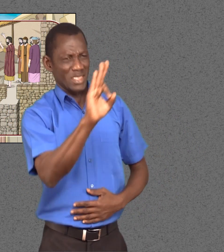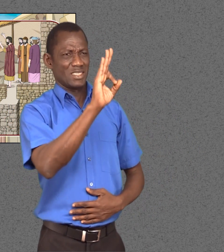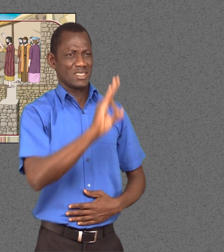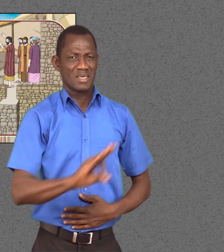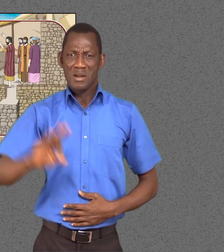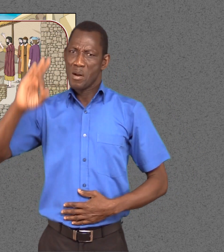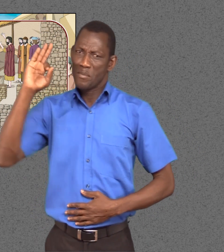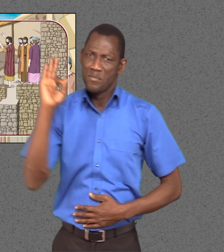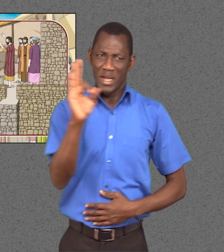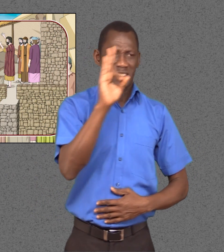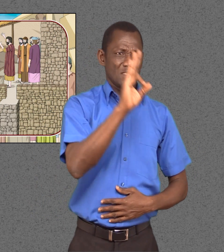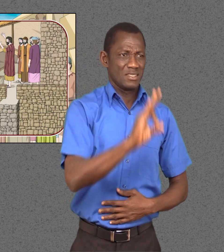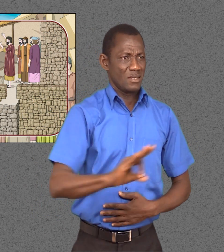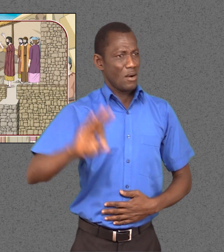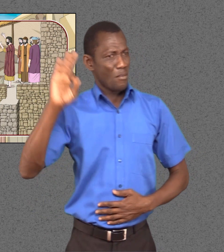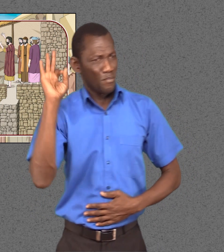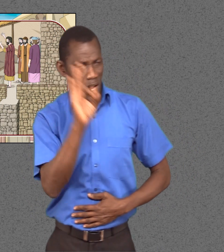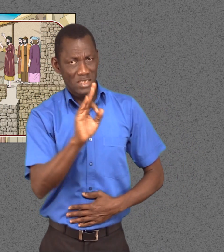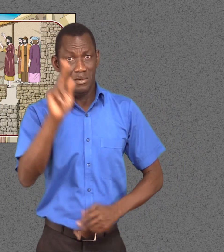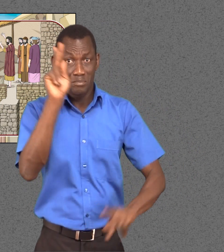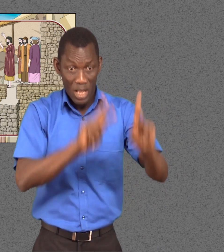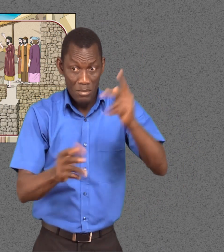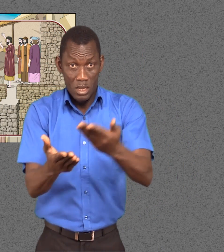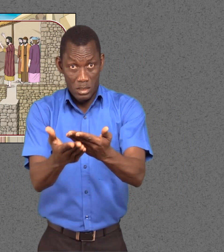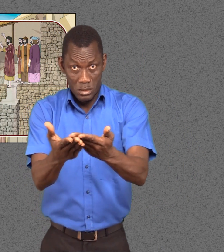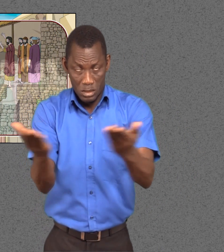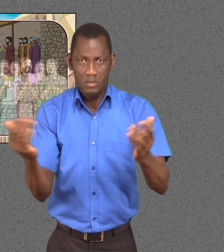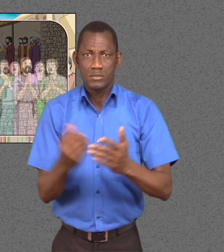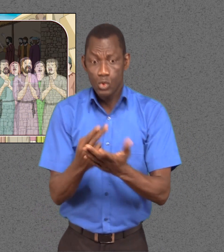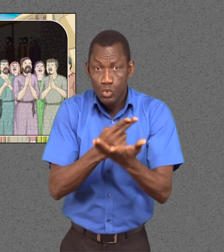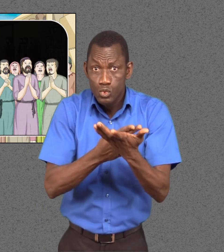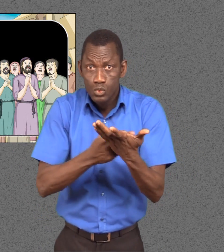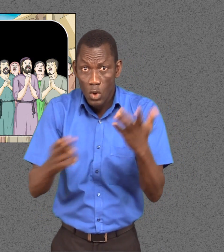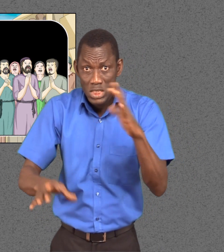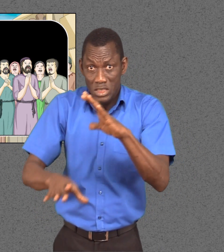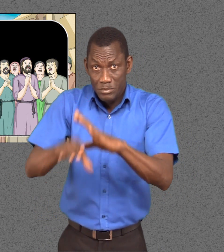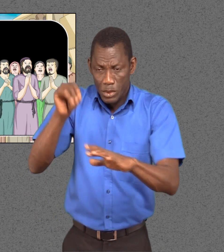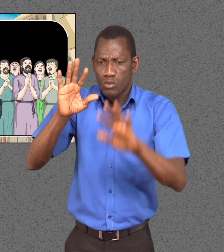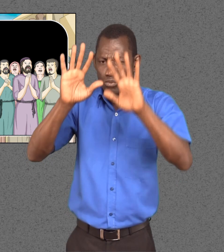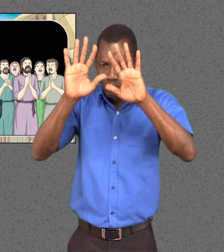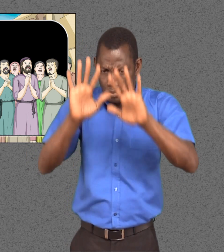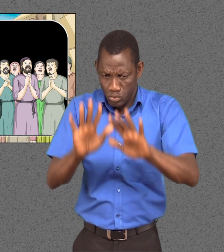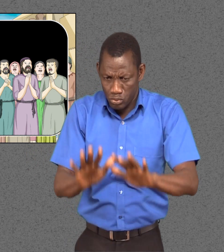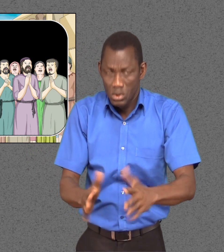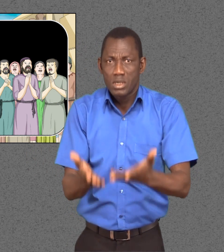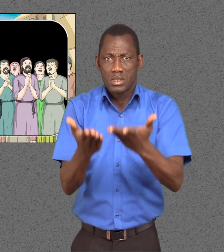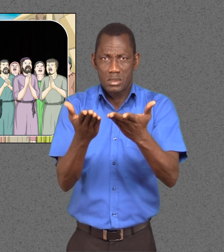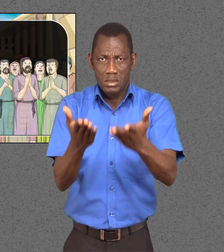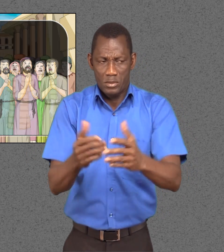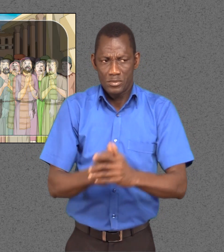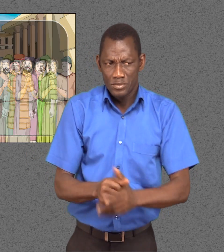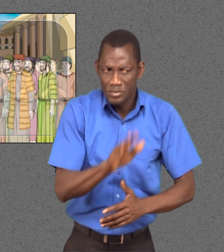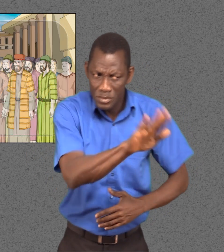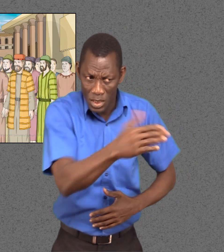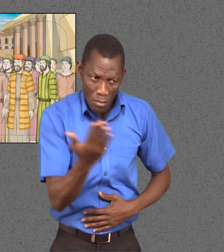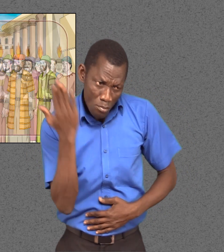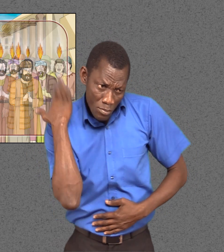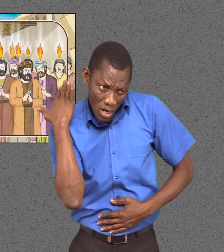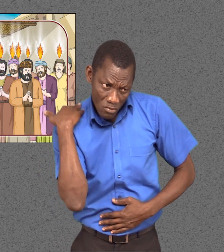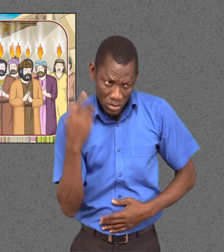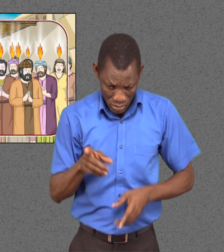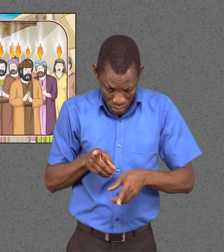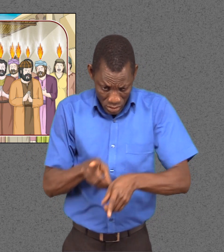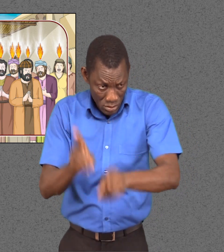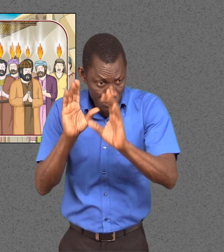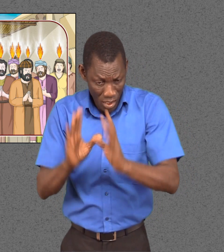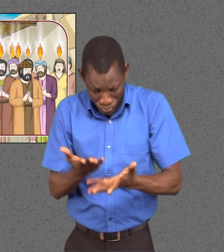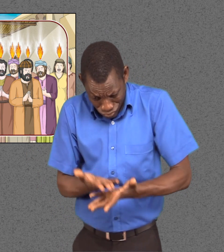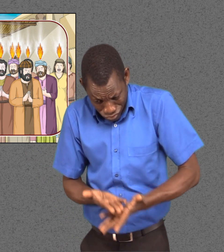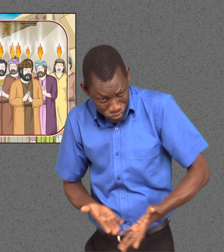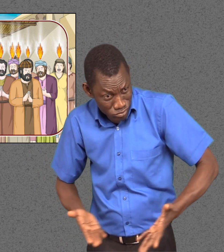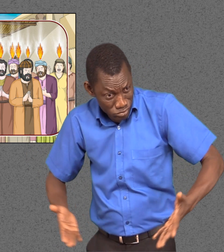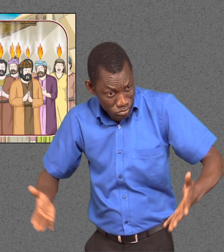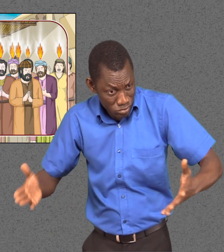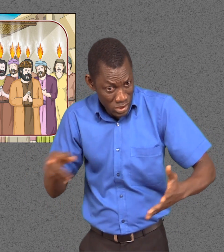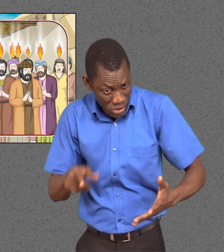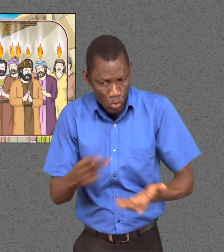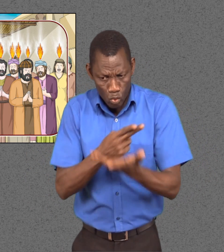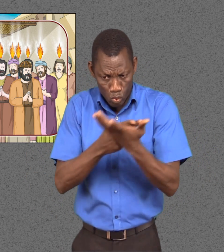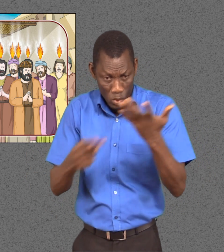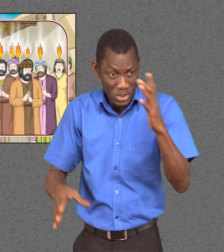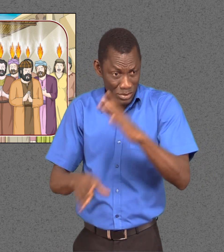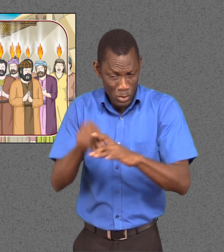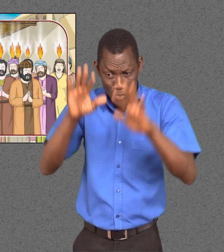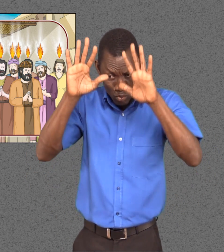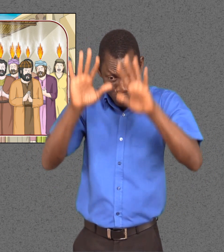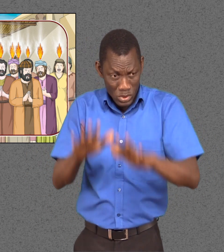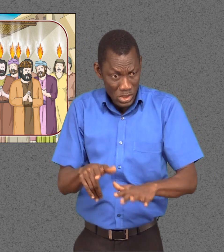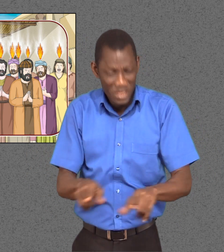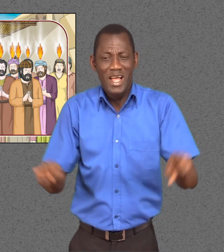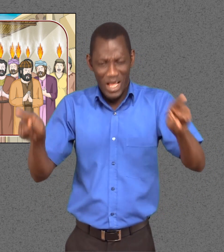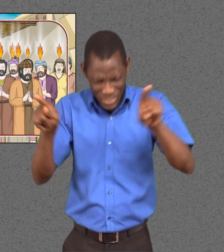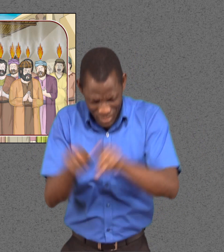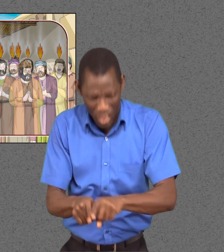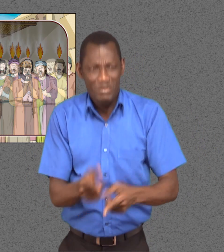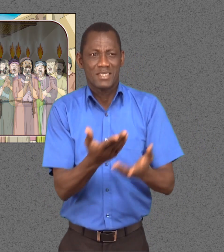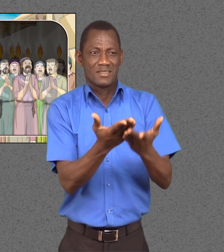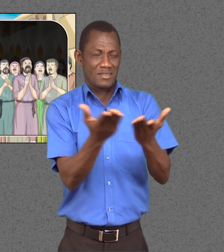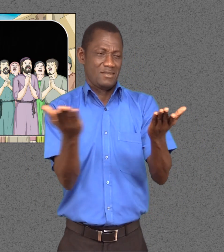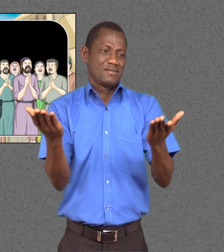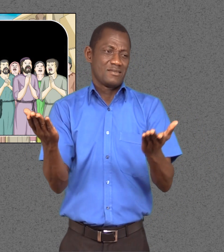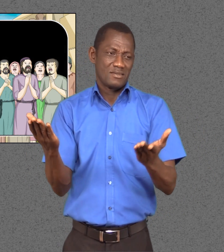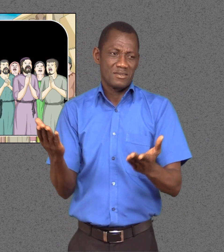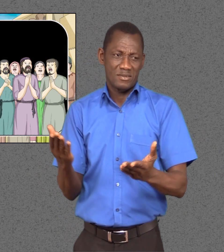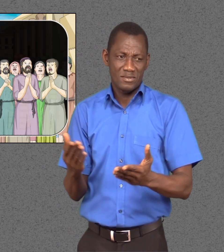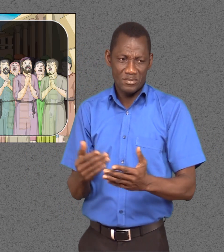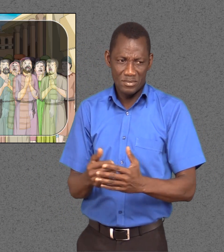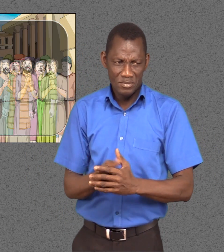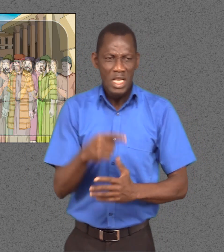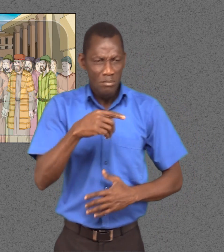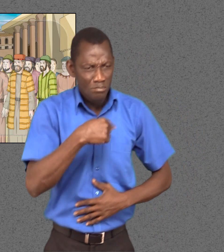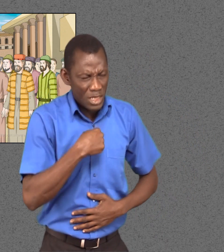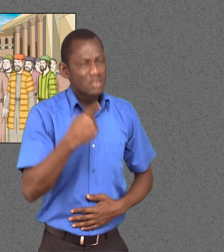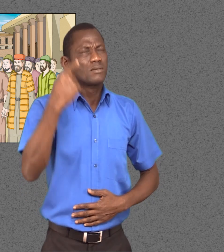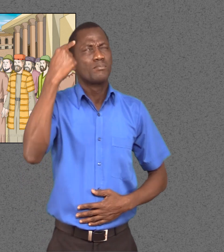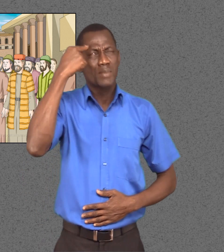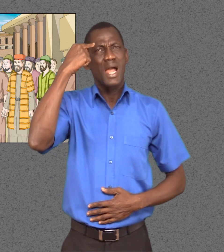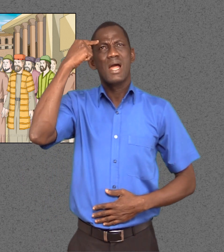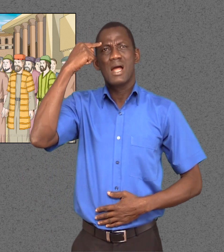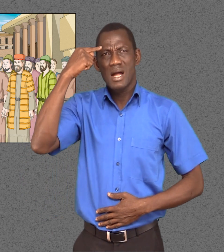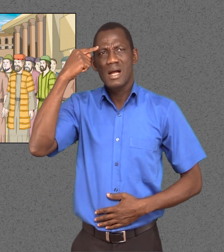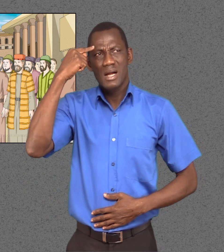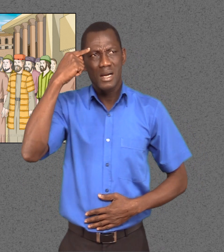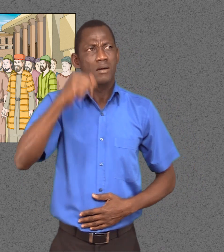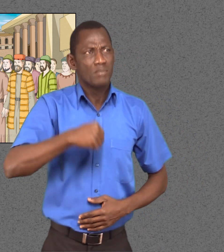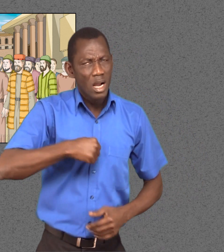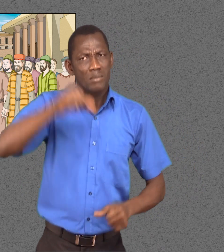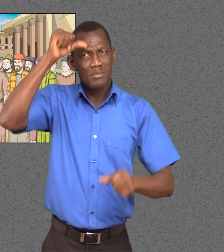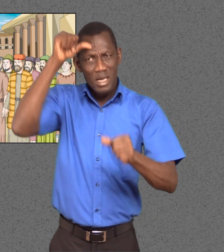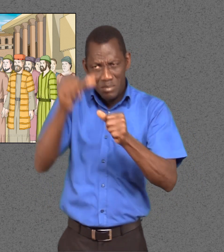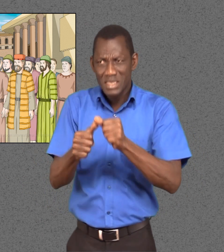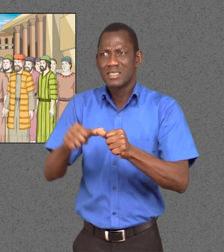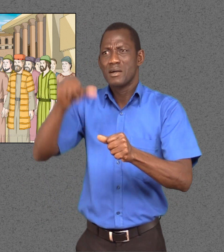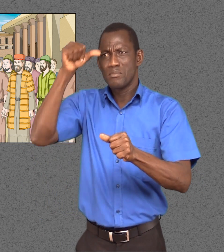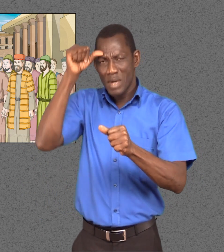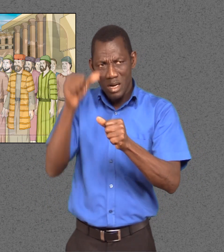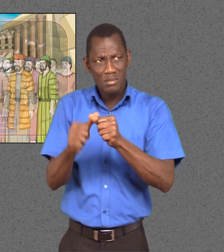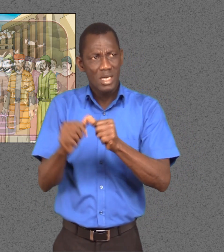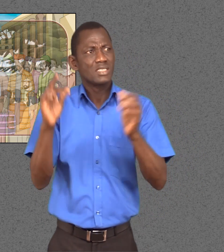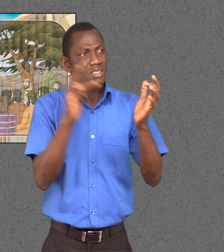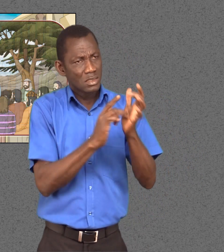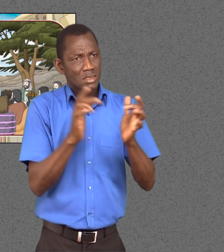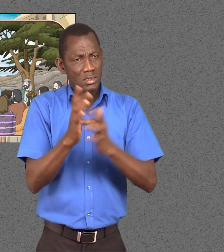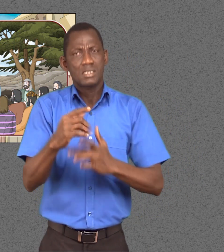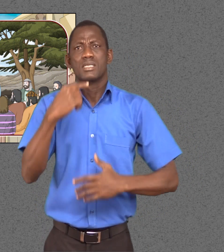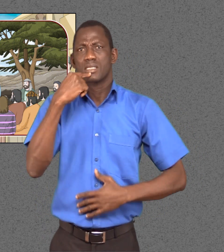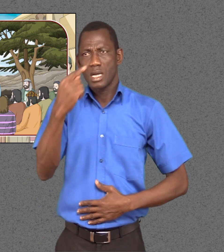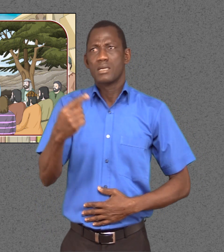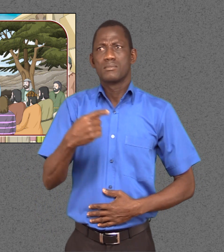As I began to speak, the Holy Spirit fell upon them, just as He had fallen upon us at the beginning.